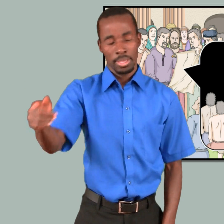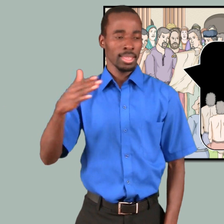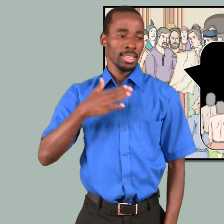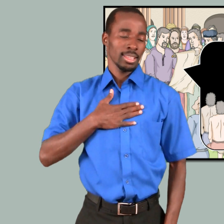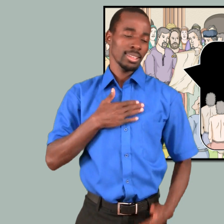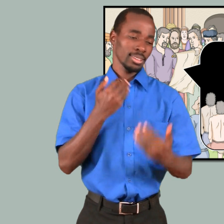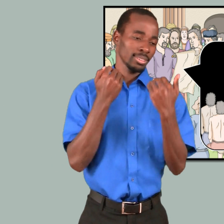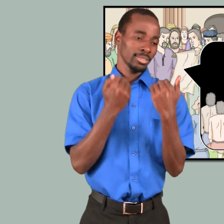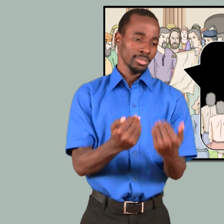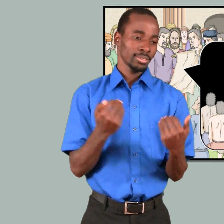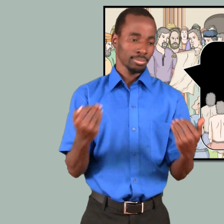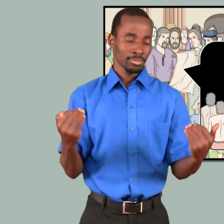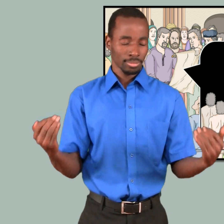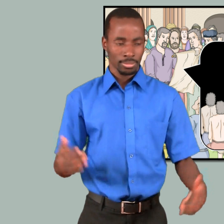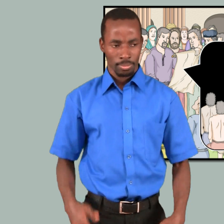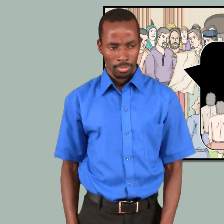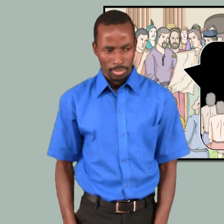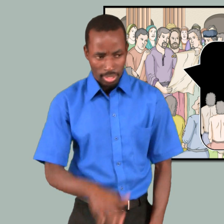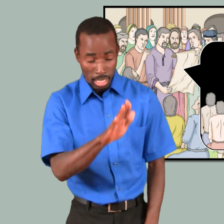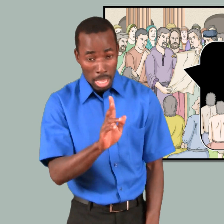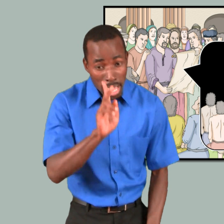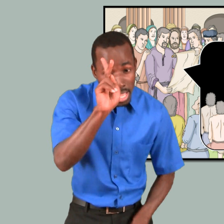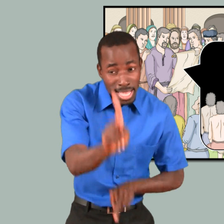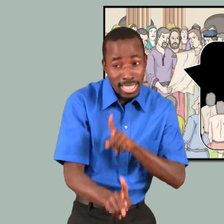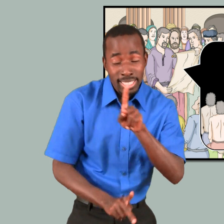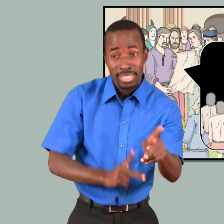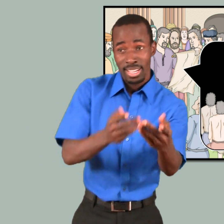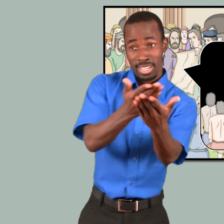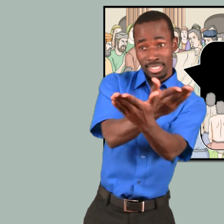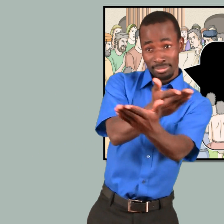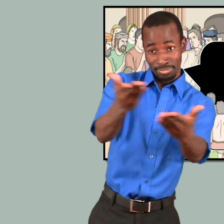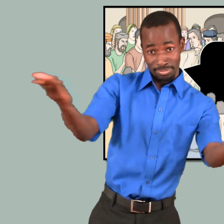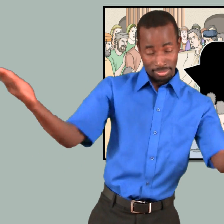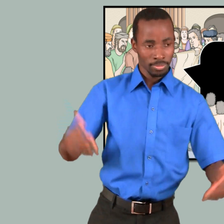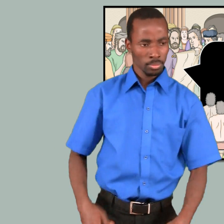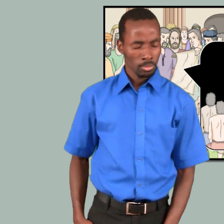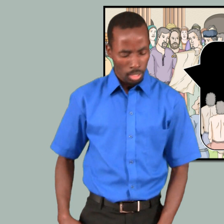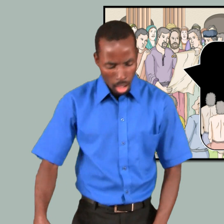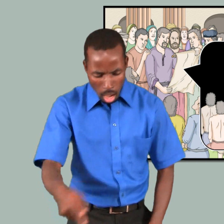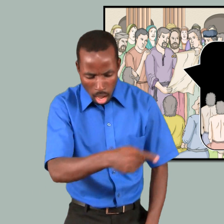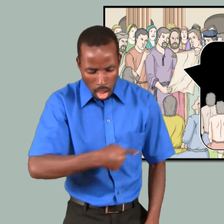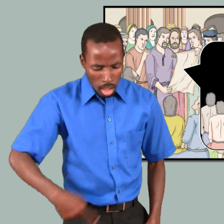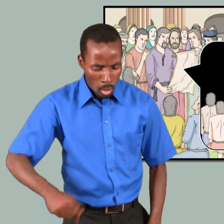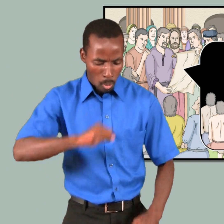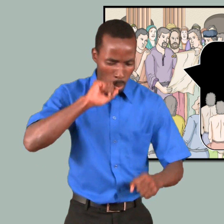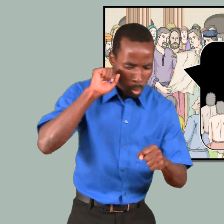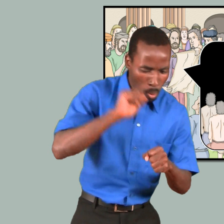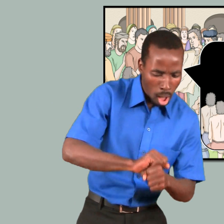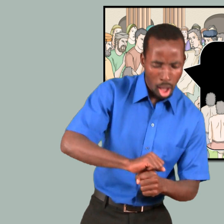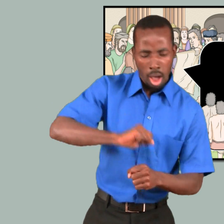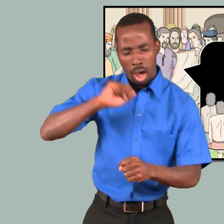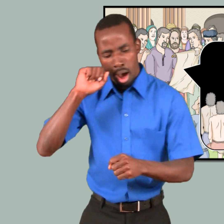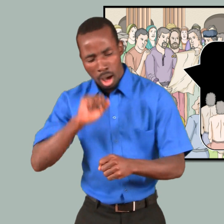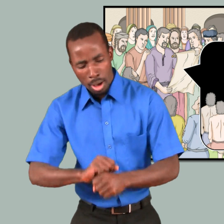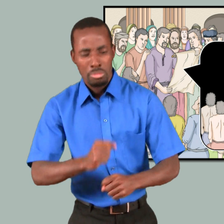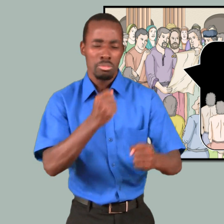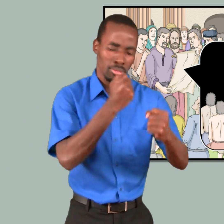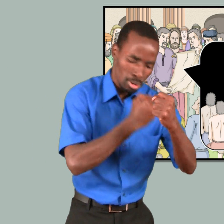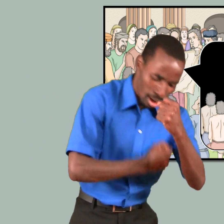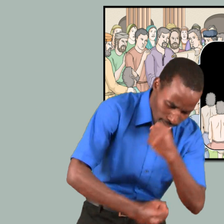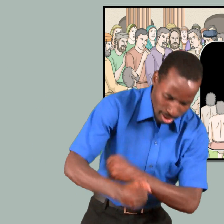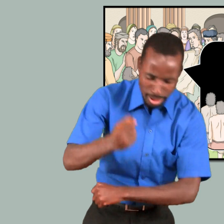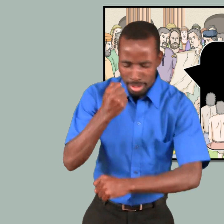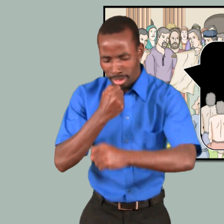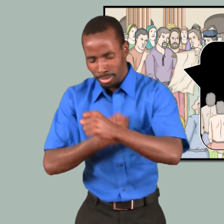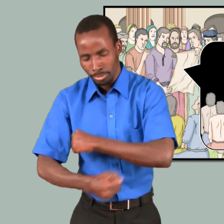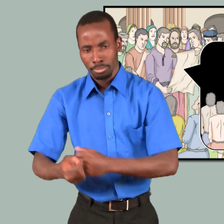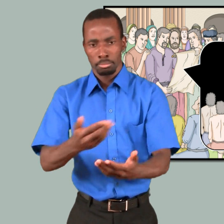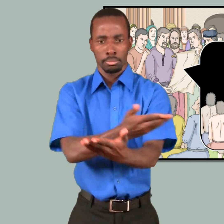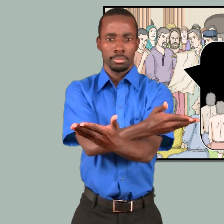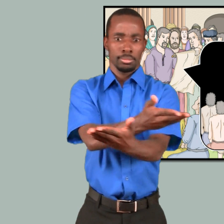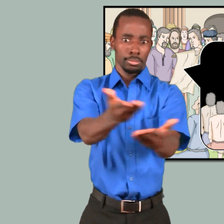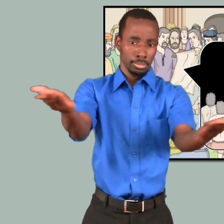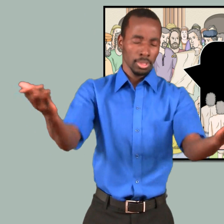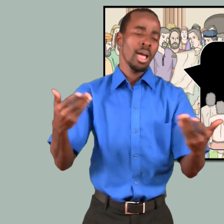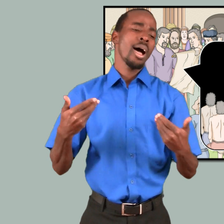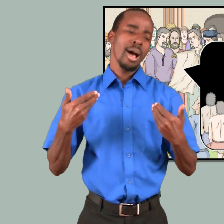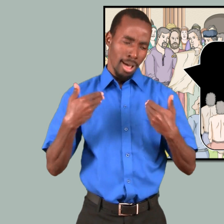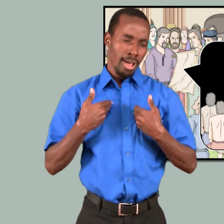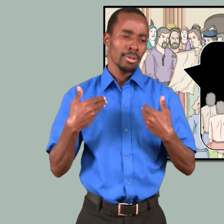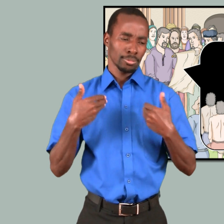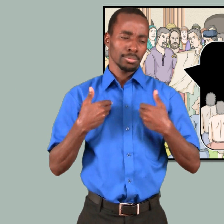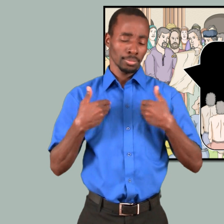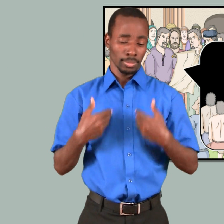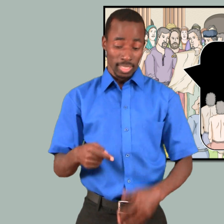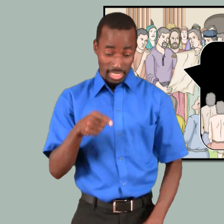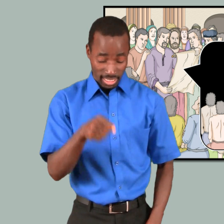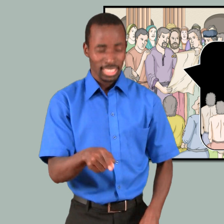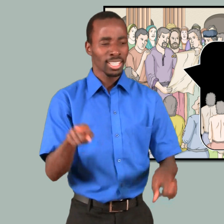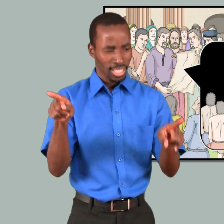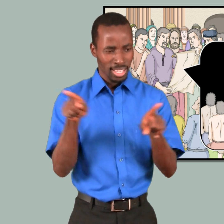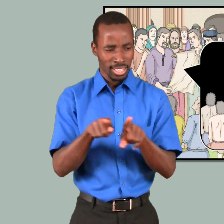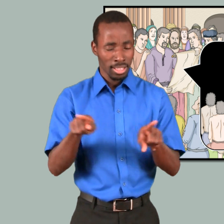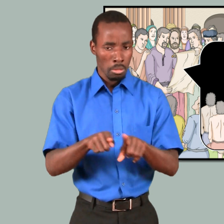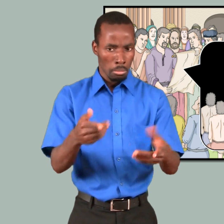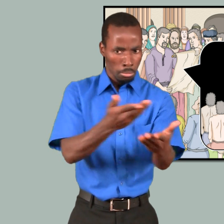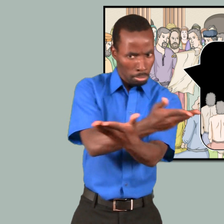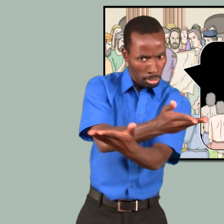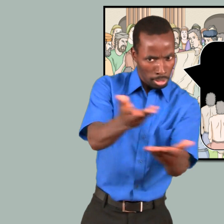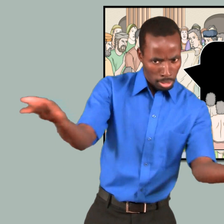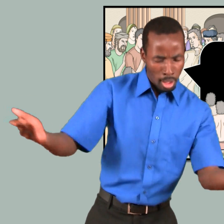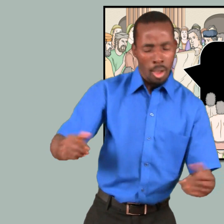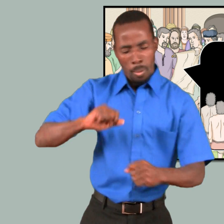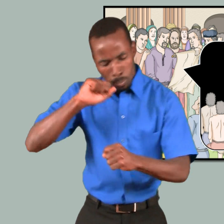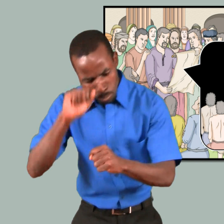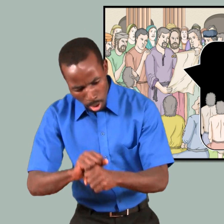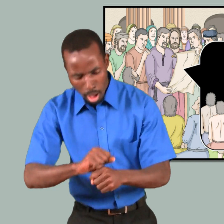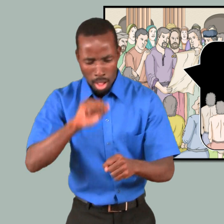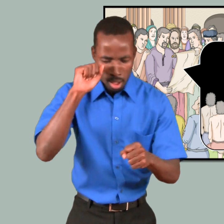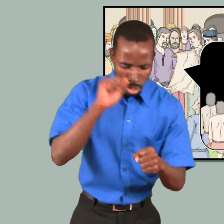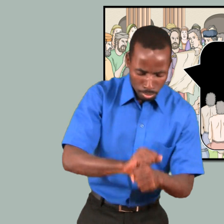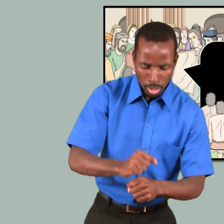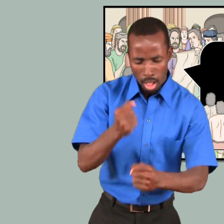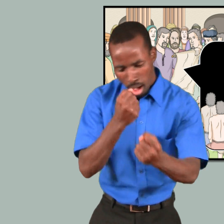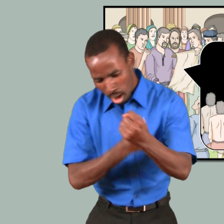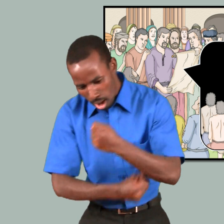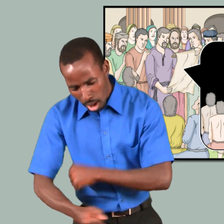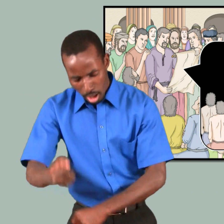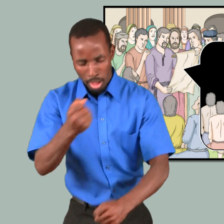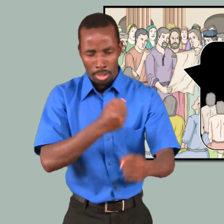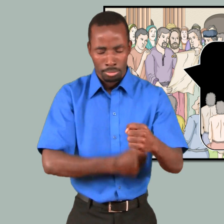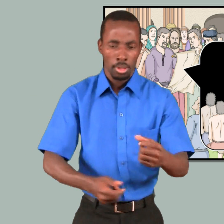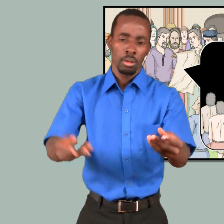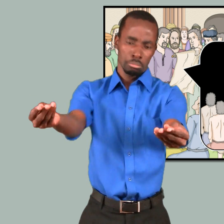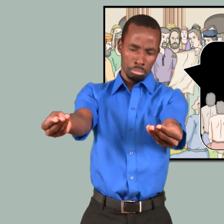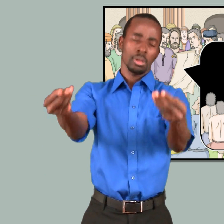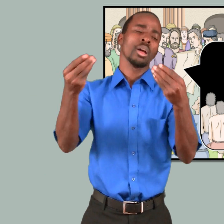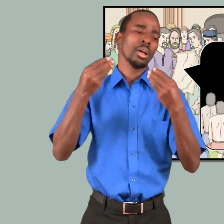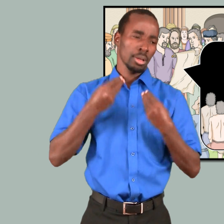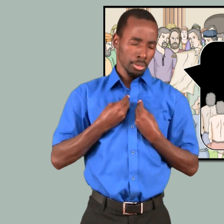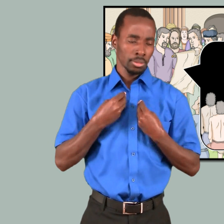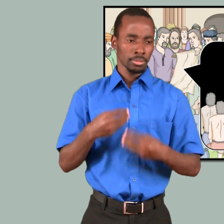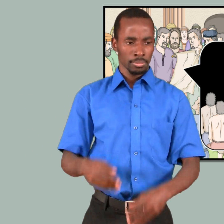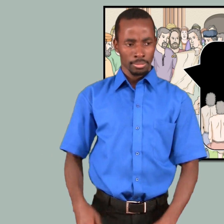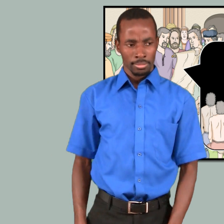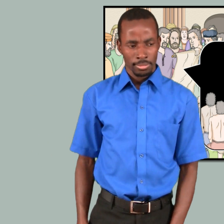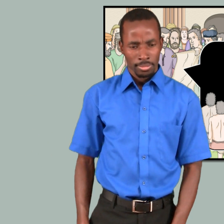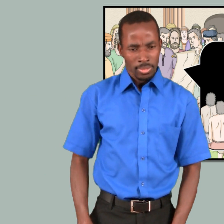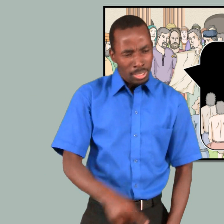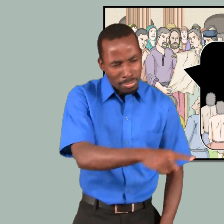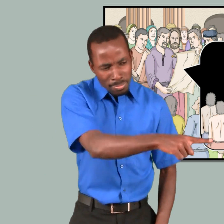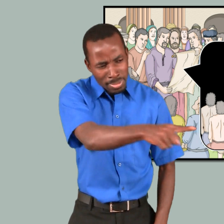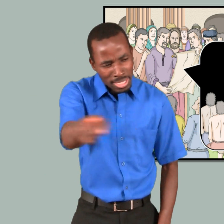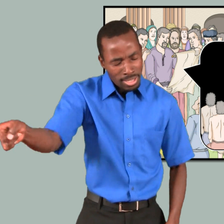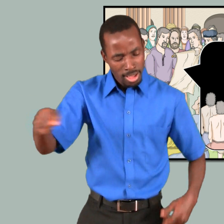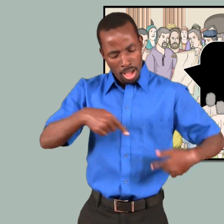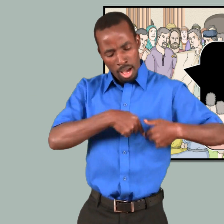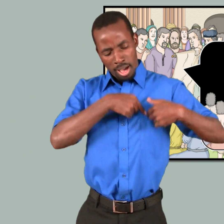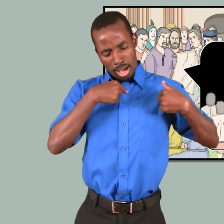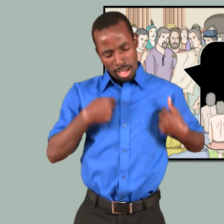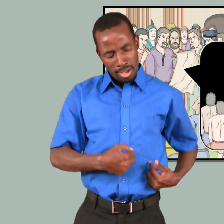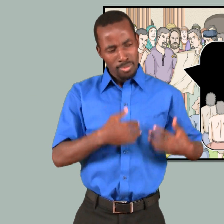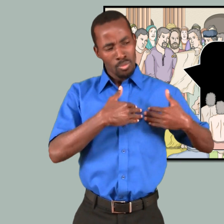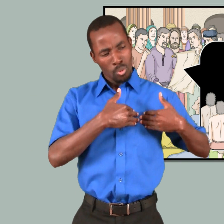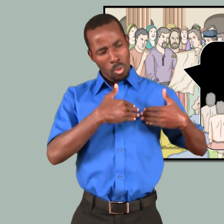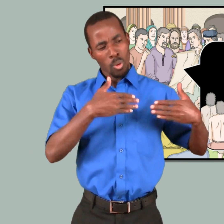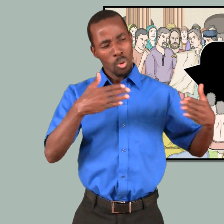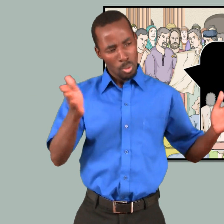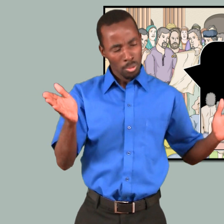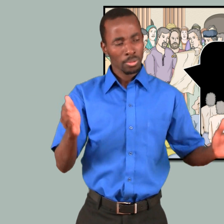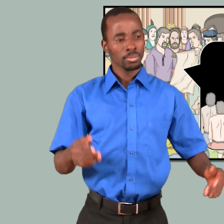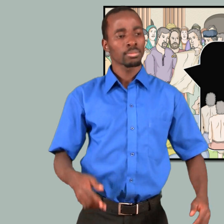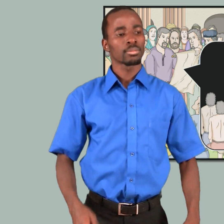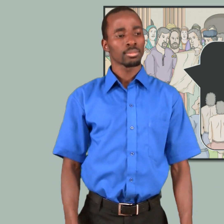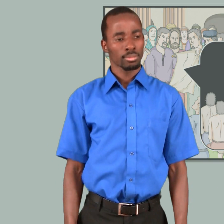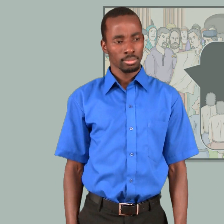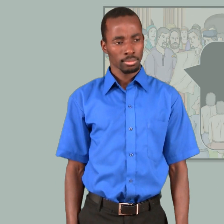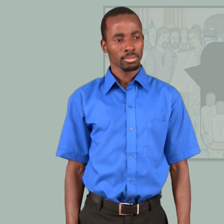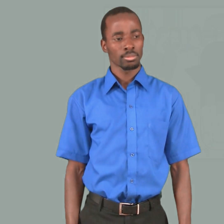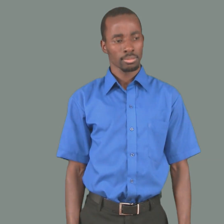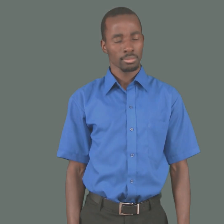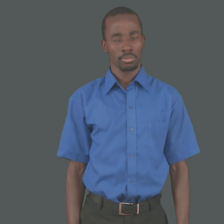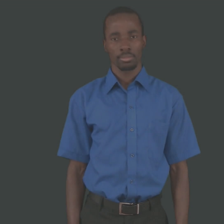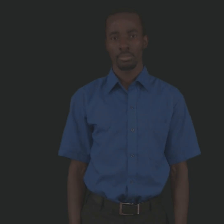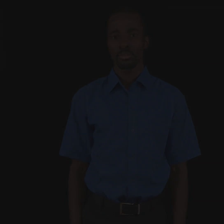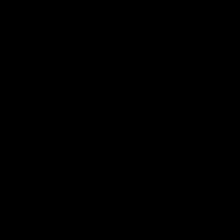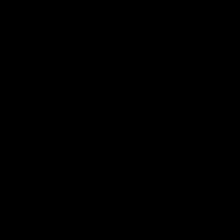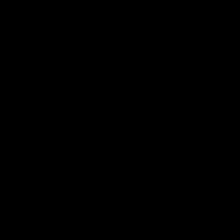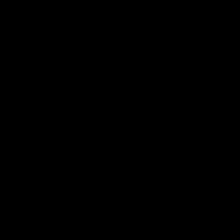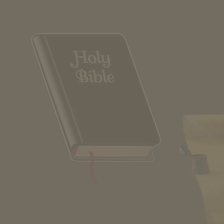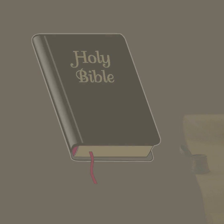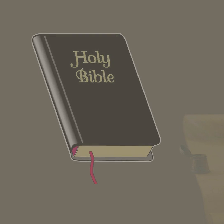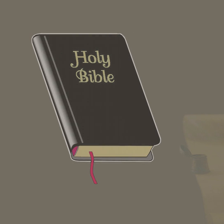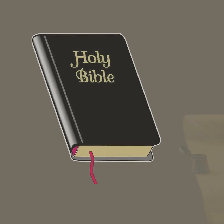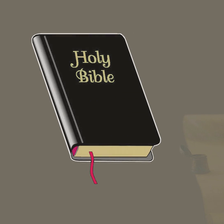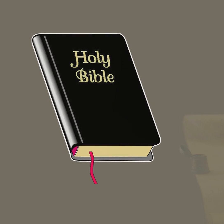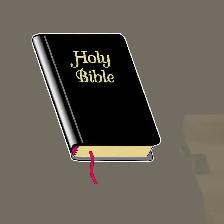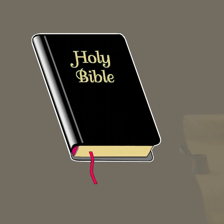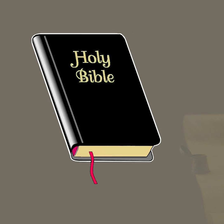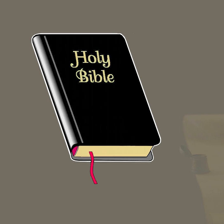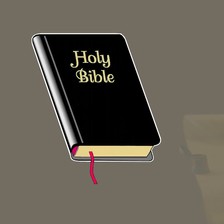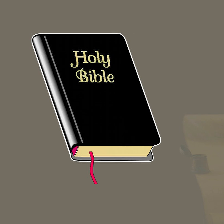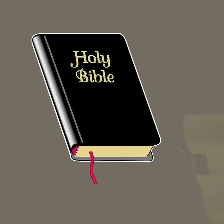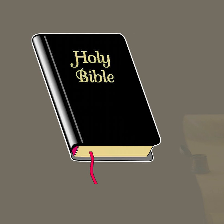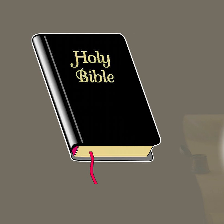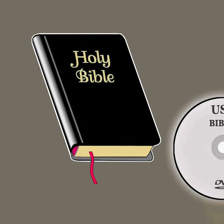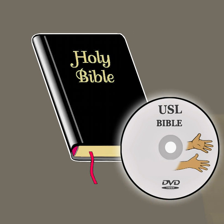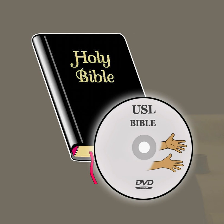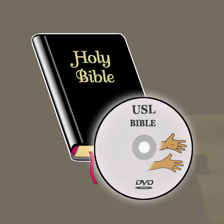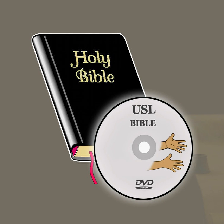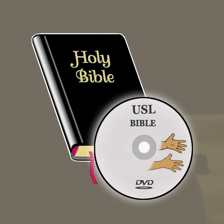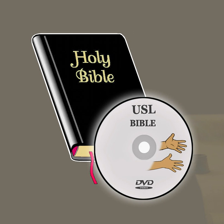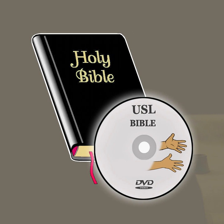As a fair exchange, I ask you as my children: Open wide your hearts also.